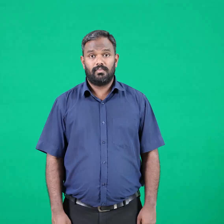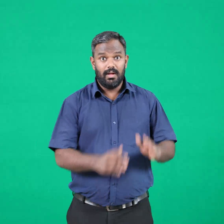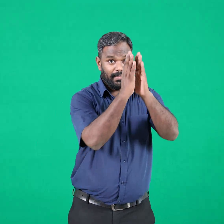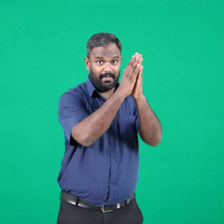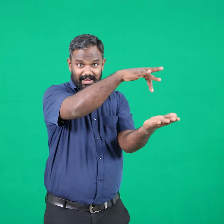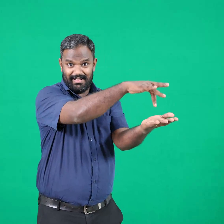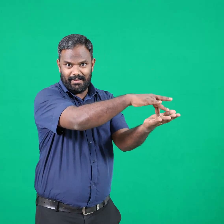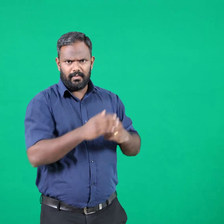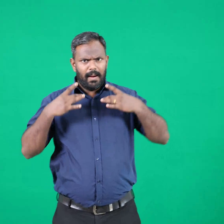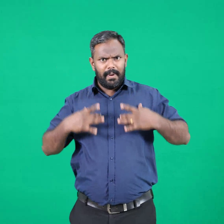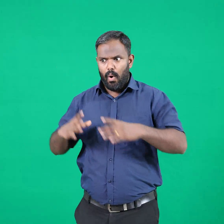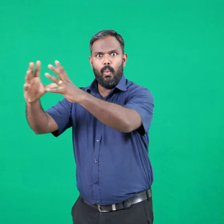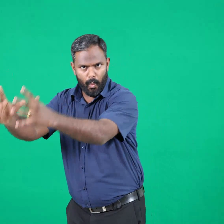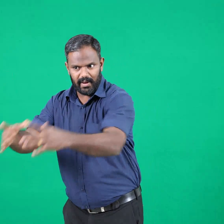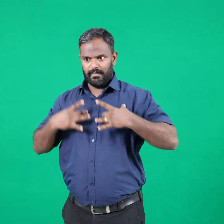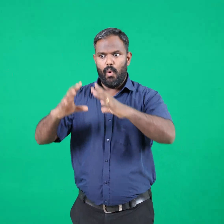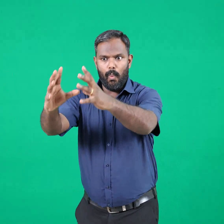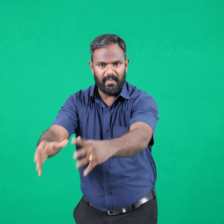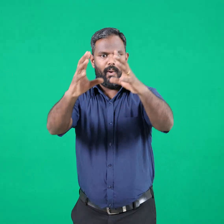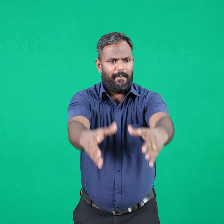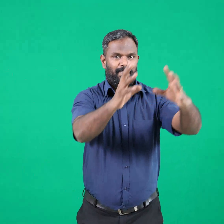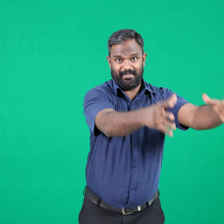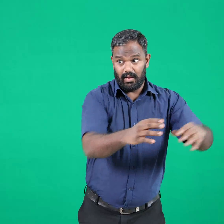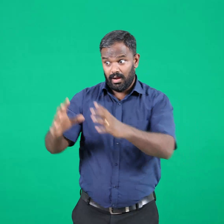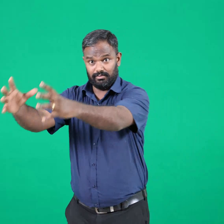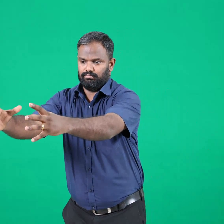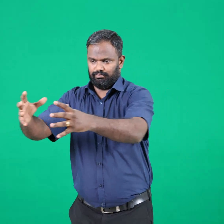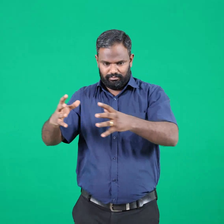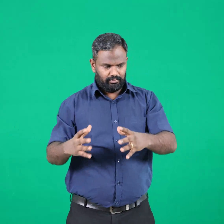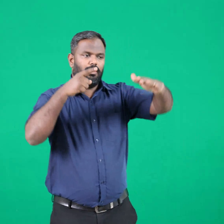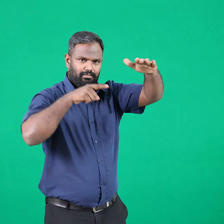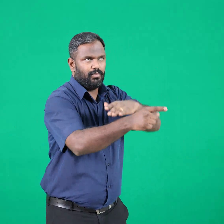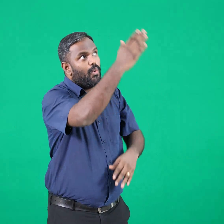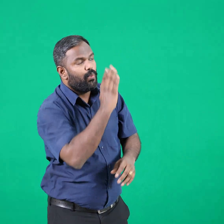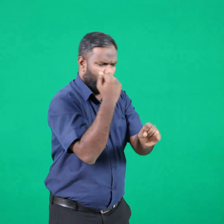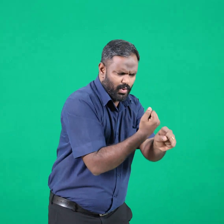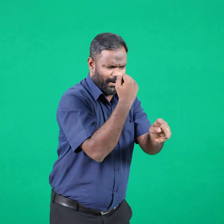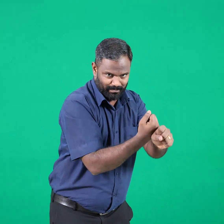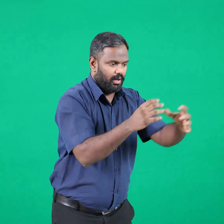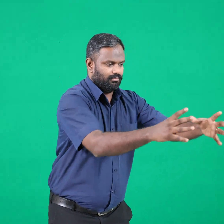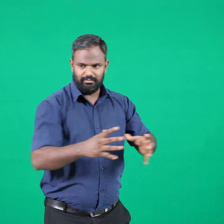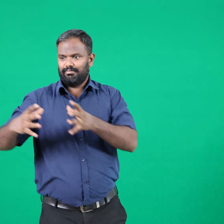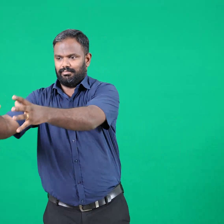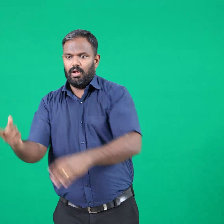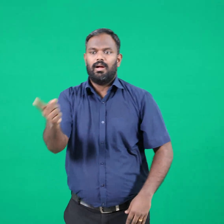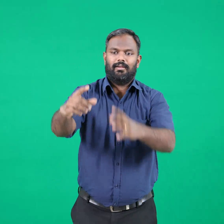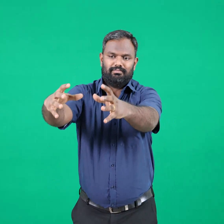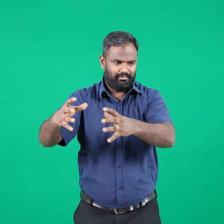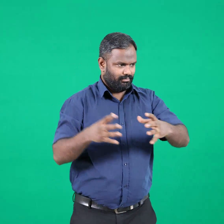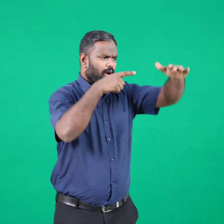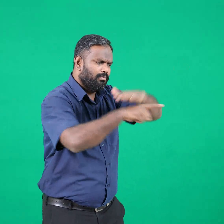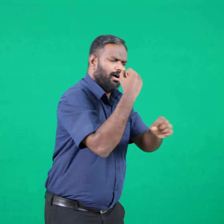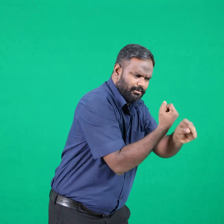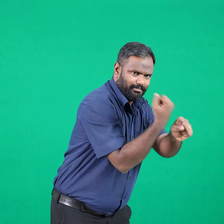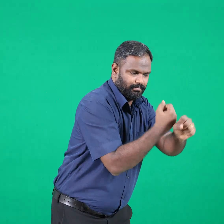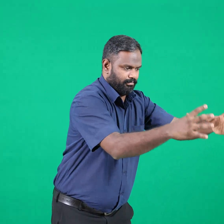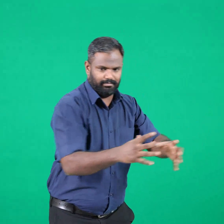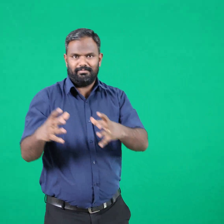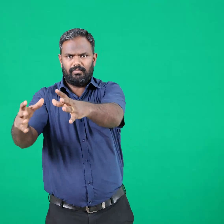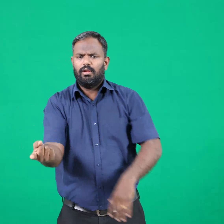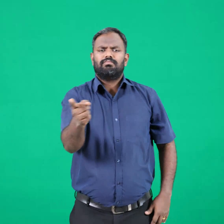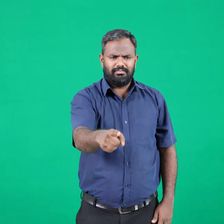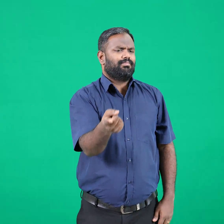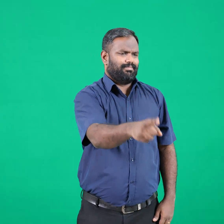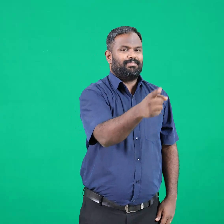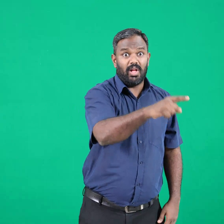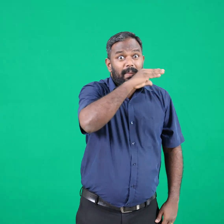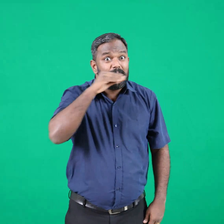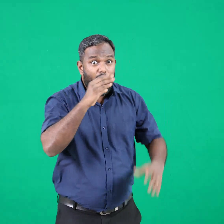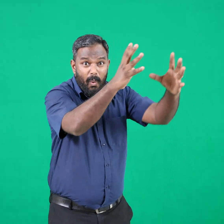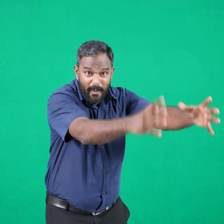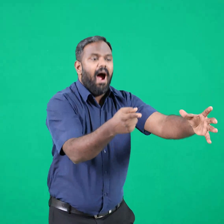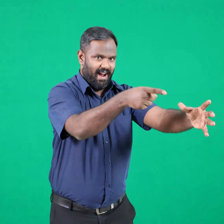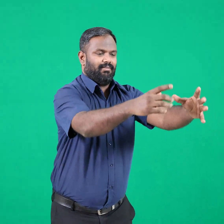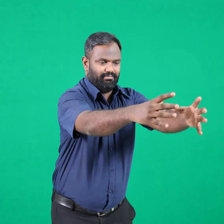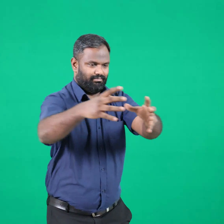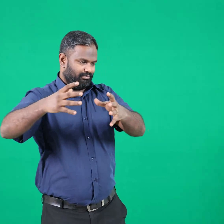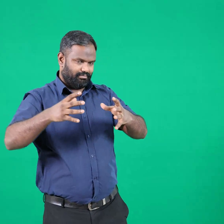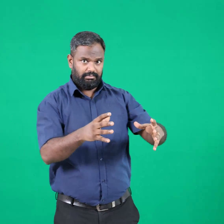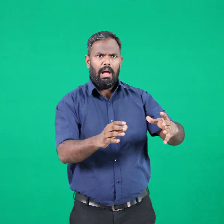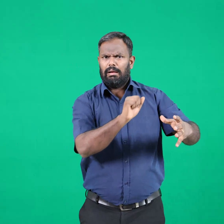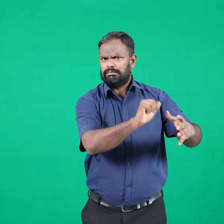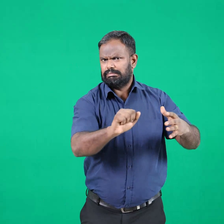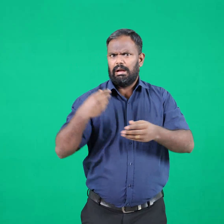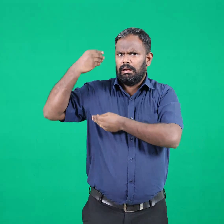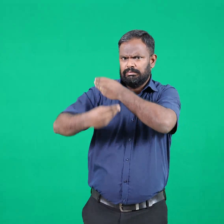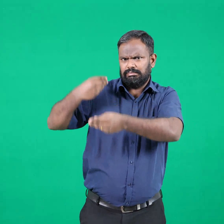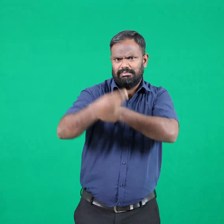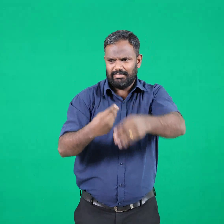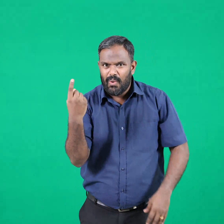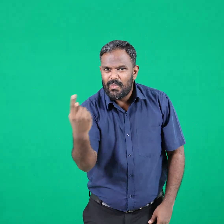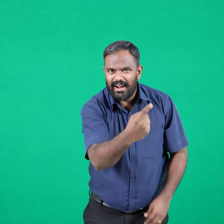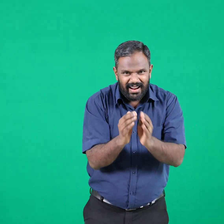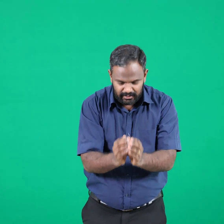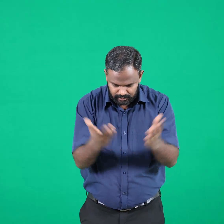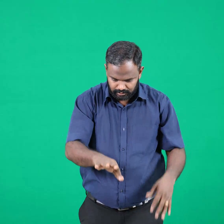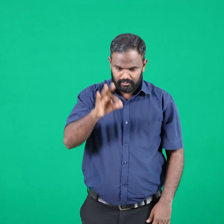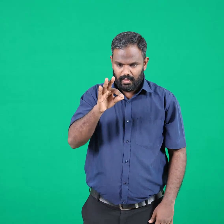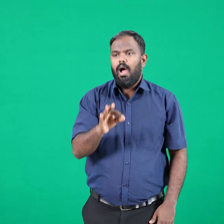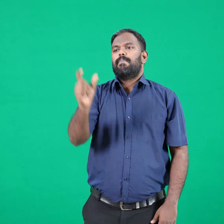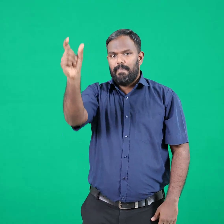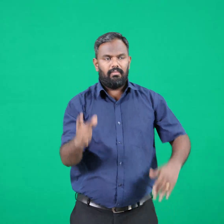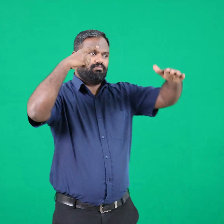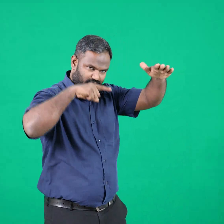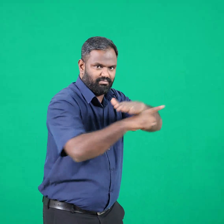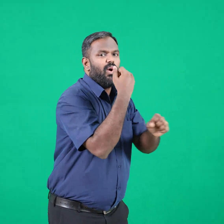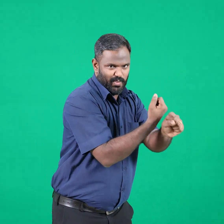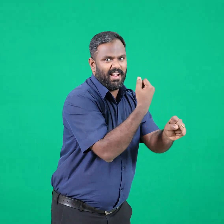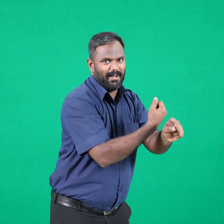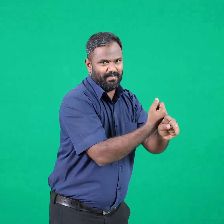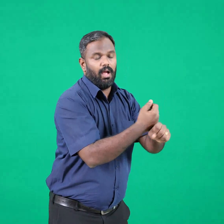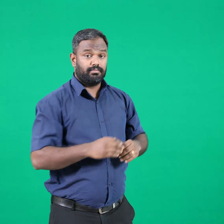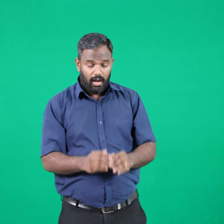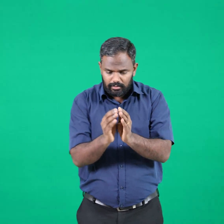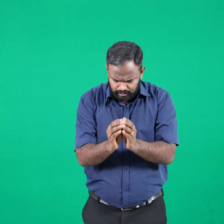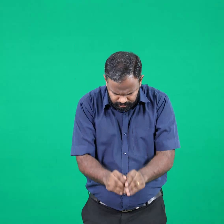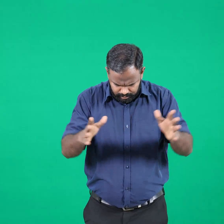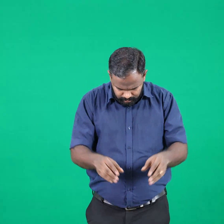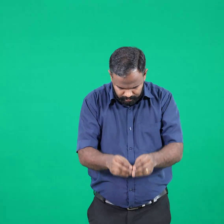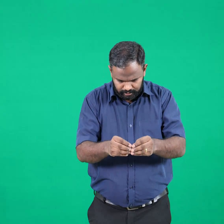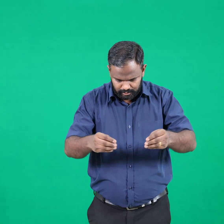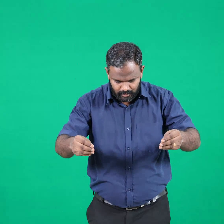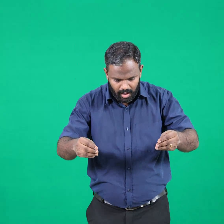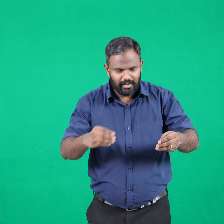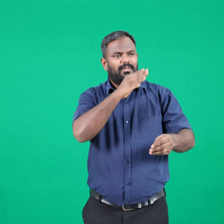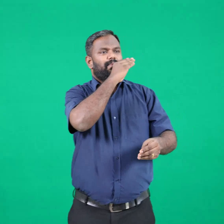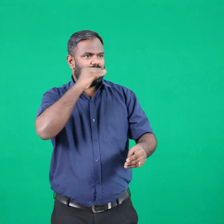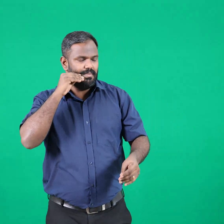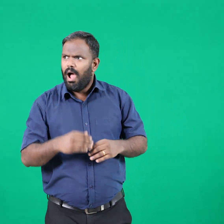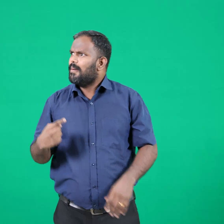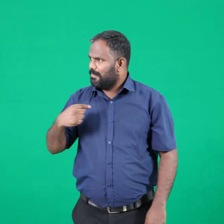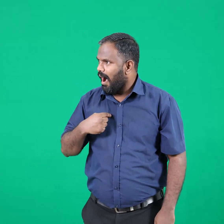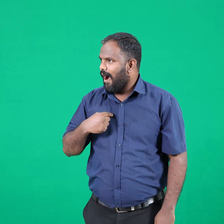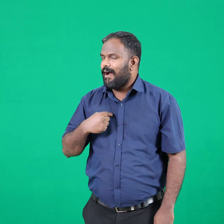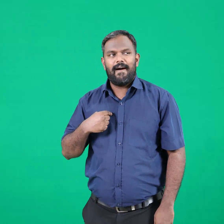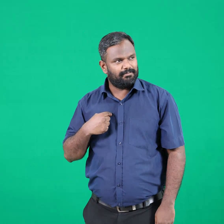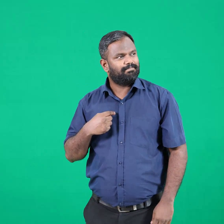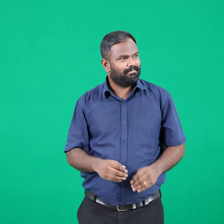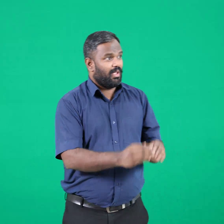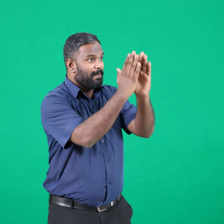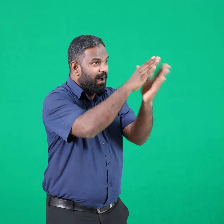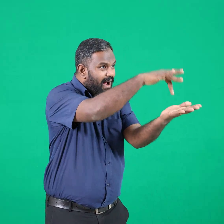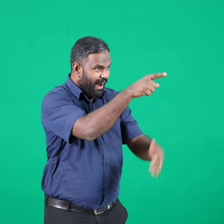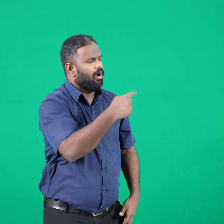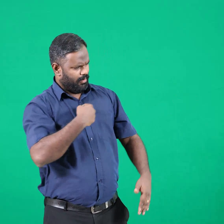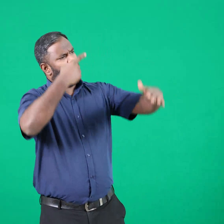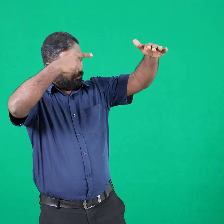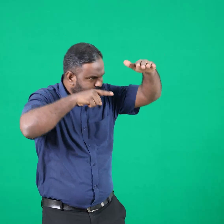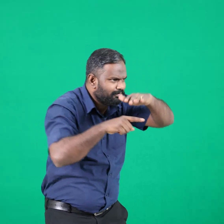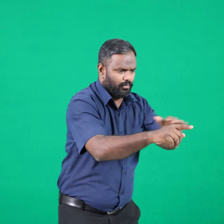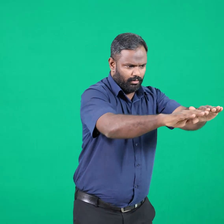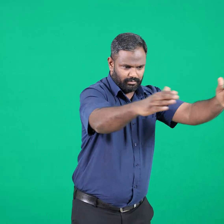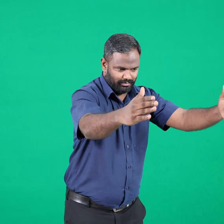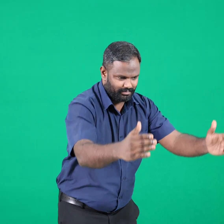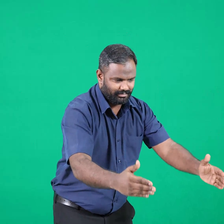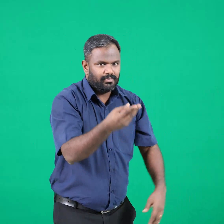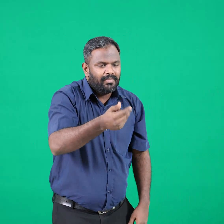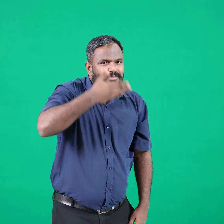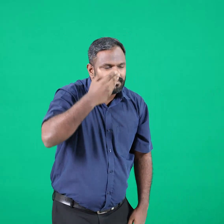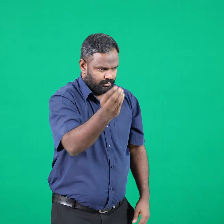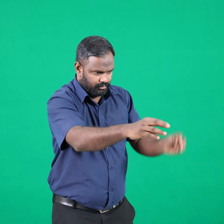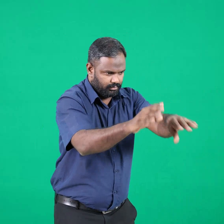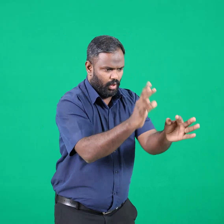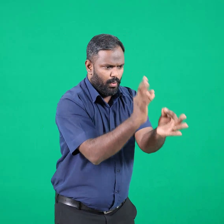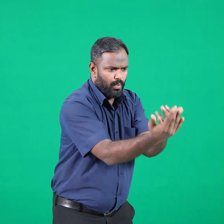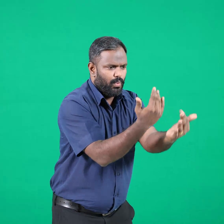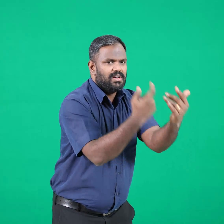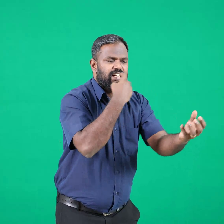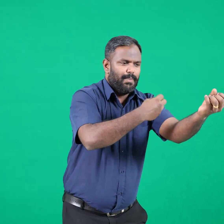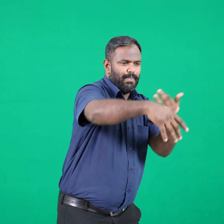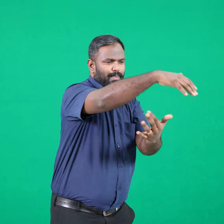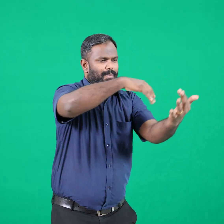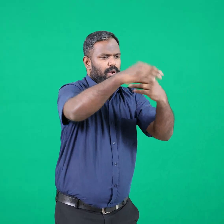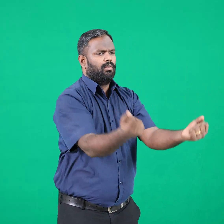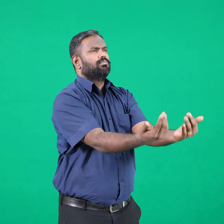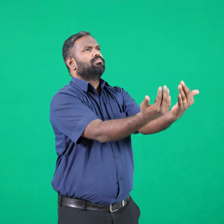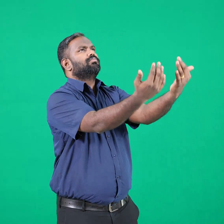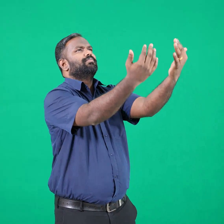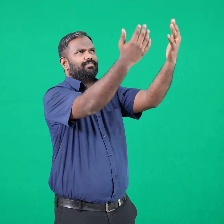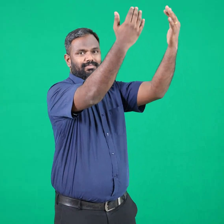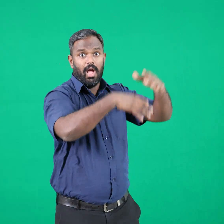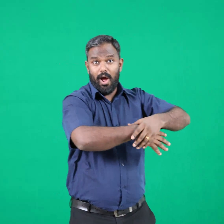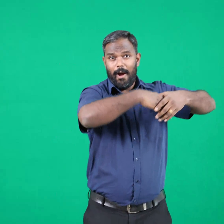One day while Zechariah's division was on duty and he was serving as priest before God, he was chosen by lot, according to the custom of the priesthood, to enter the temple of the Lord and burn incense.